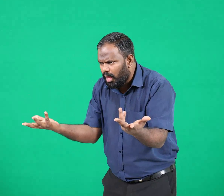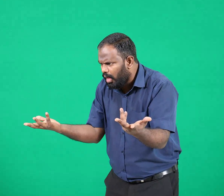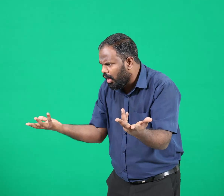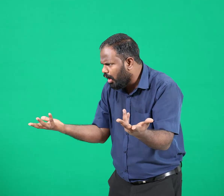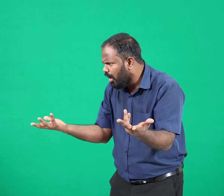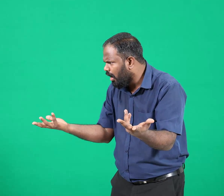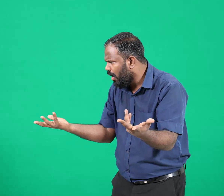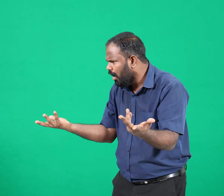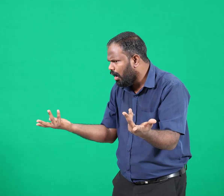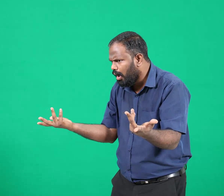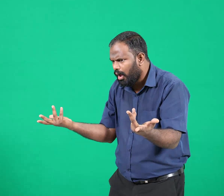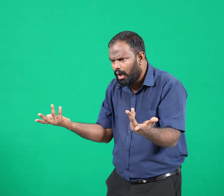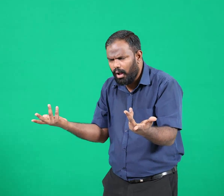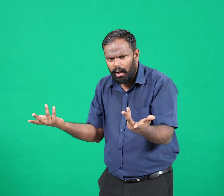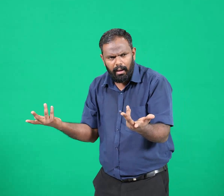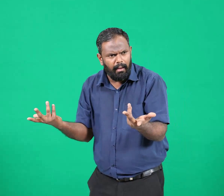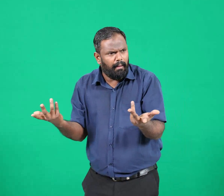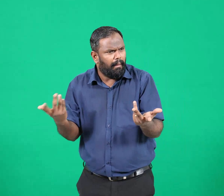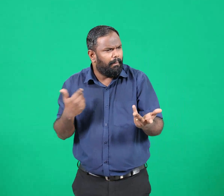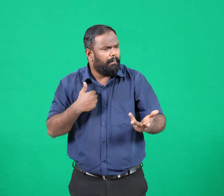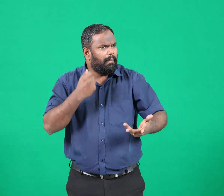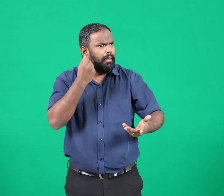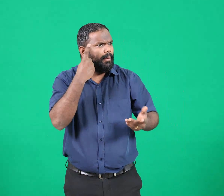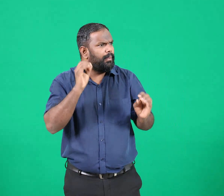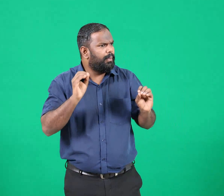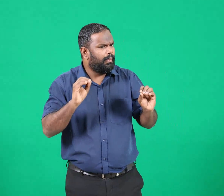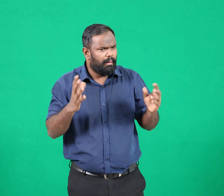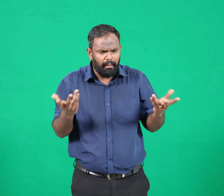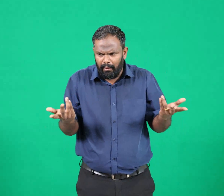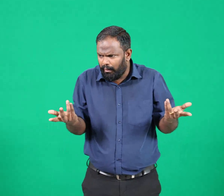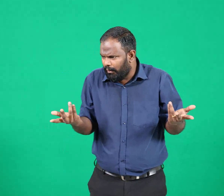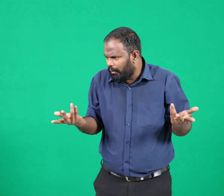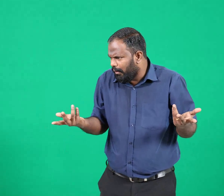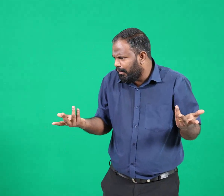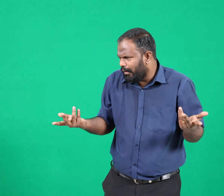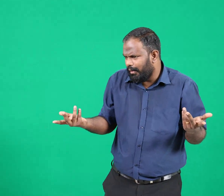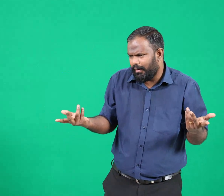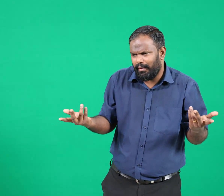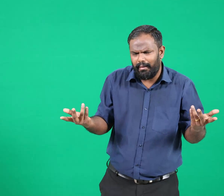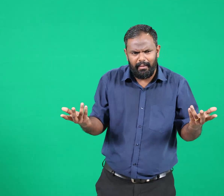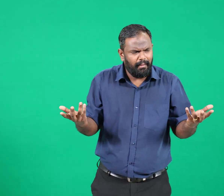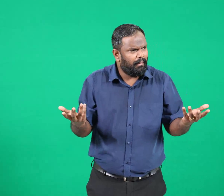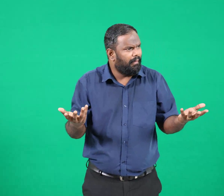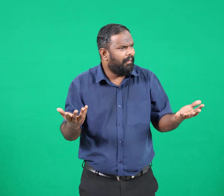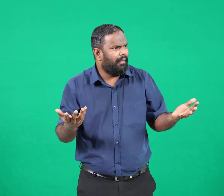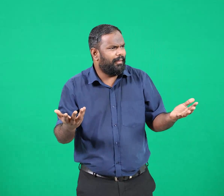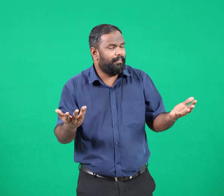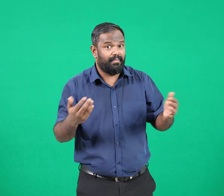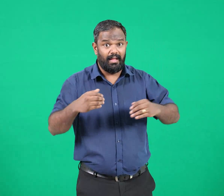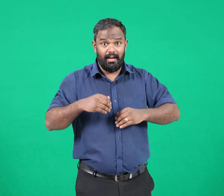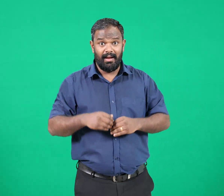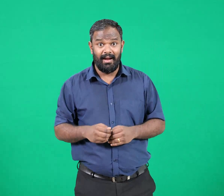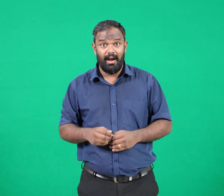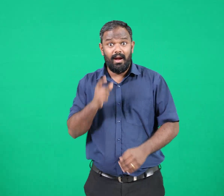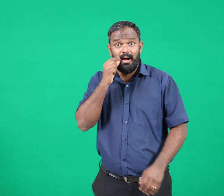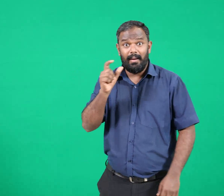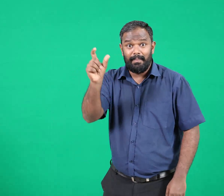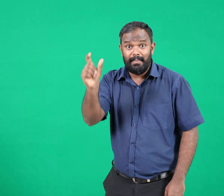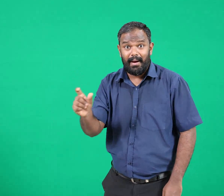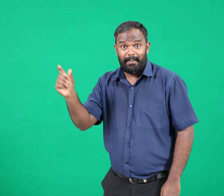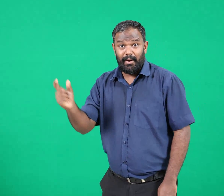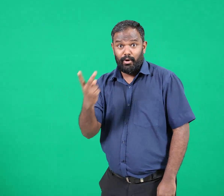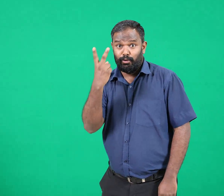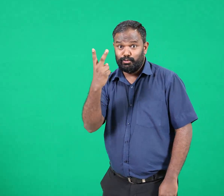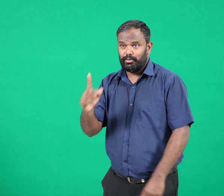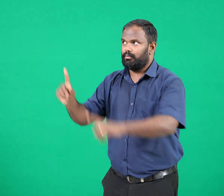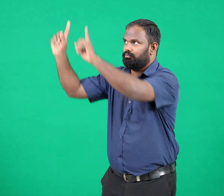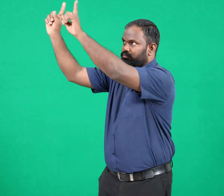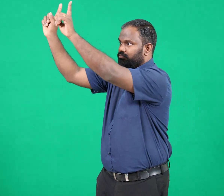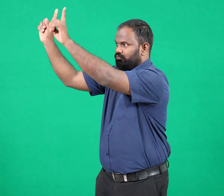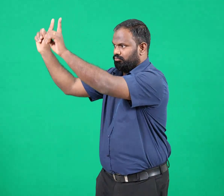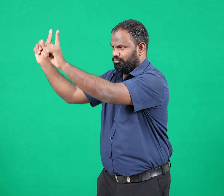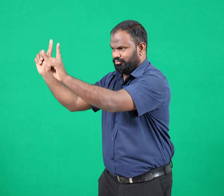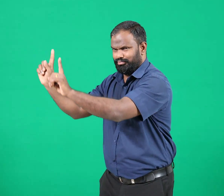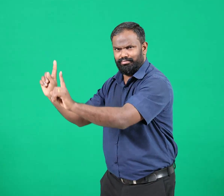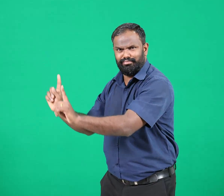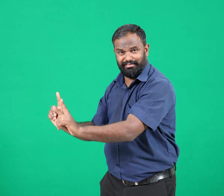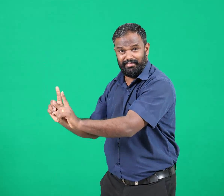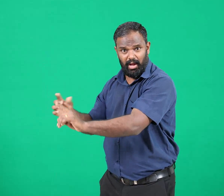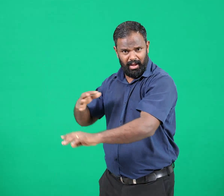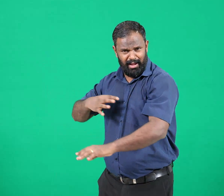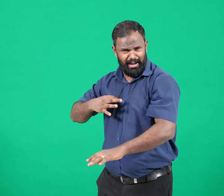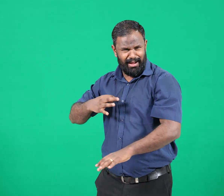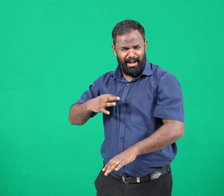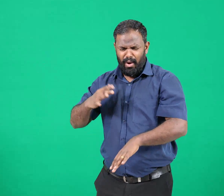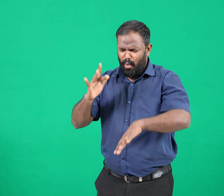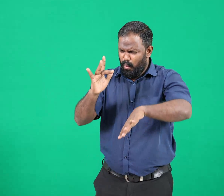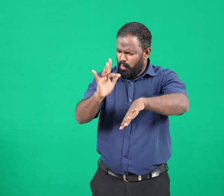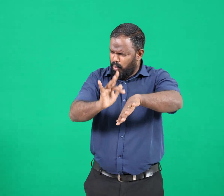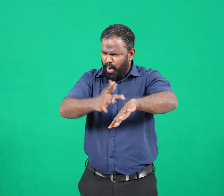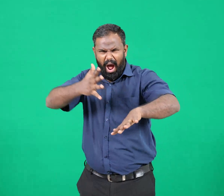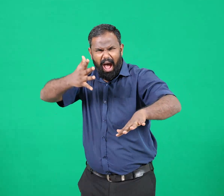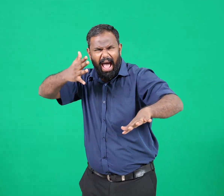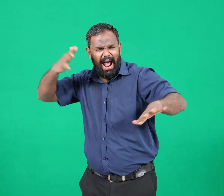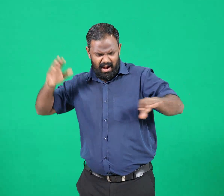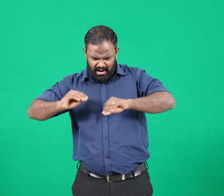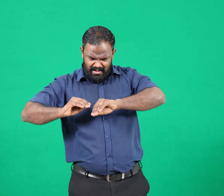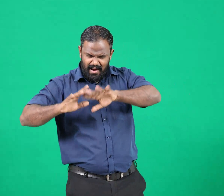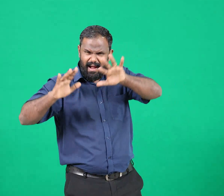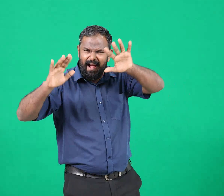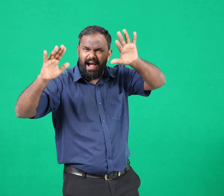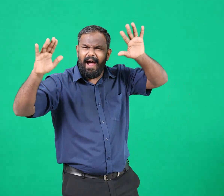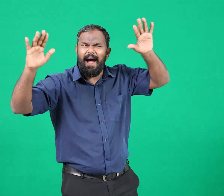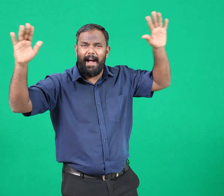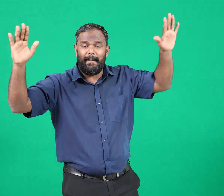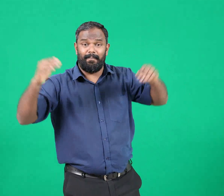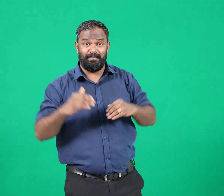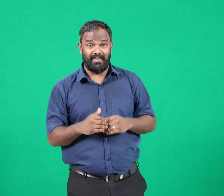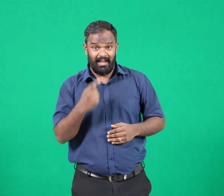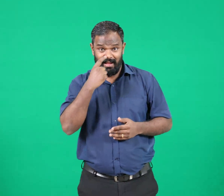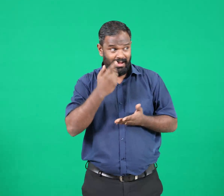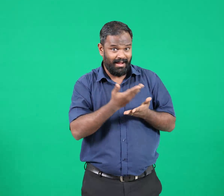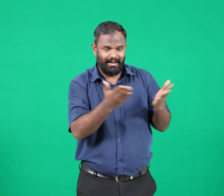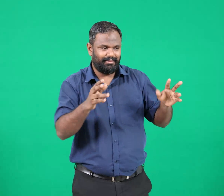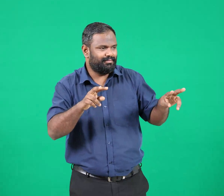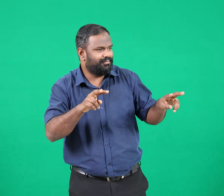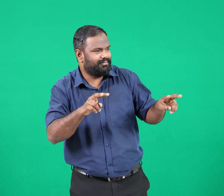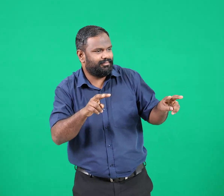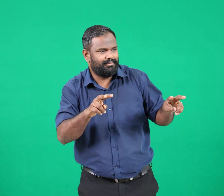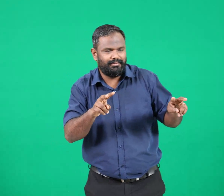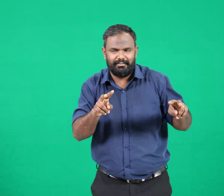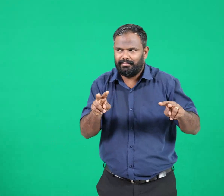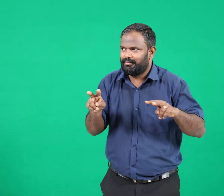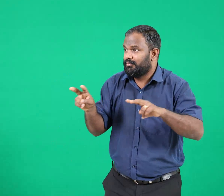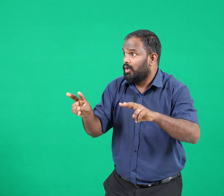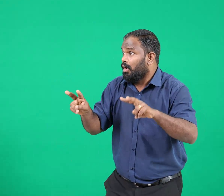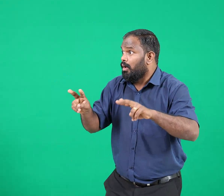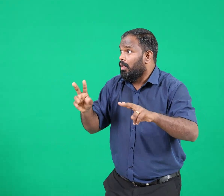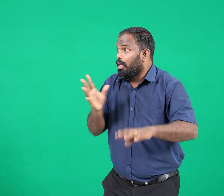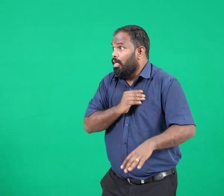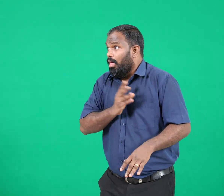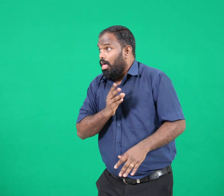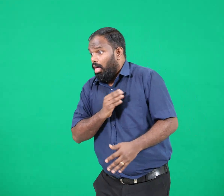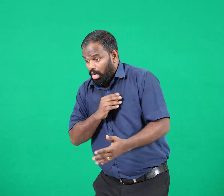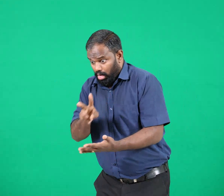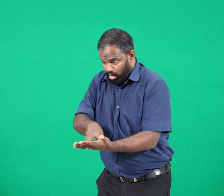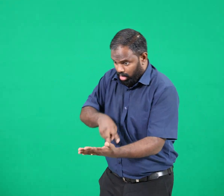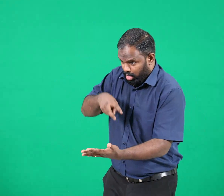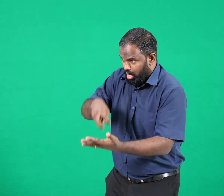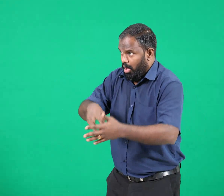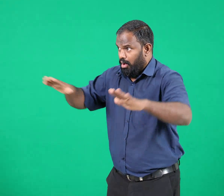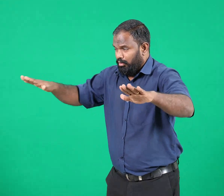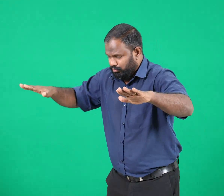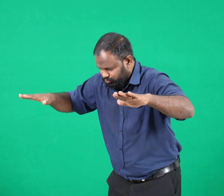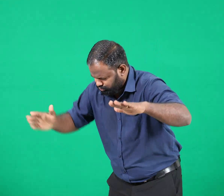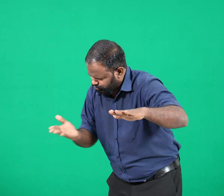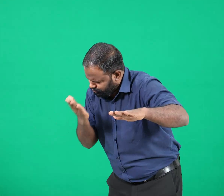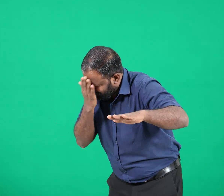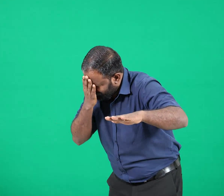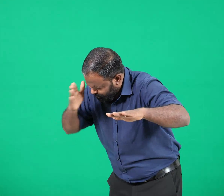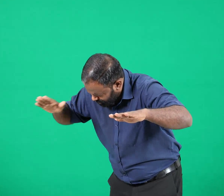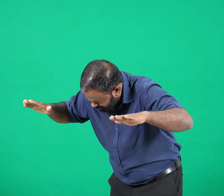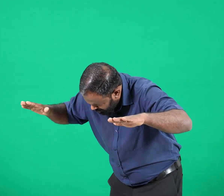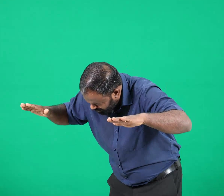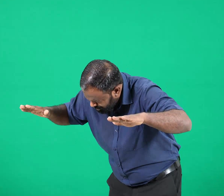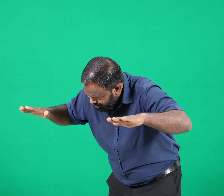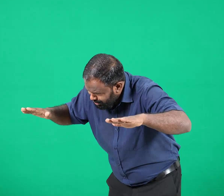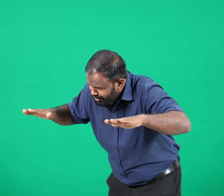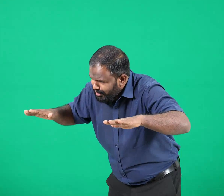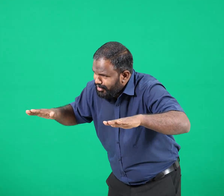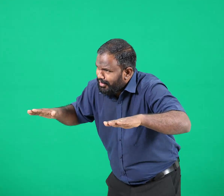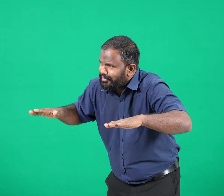While they were puzzling over this, suddenly two men in radiant apparel stood beside them.